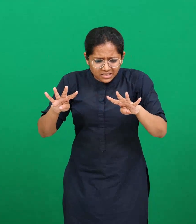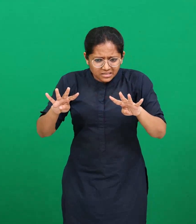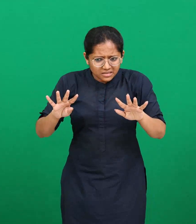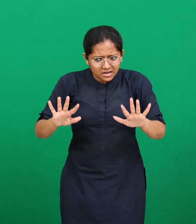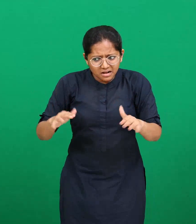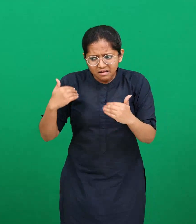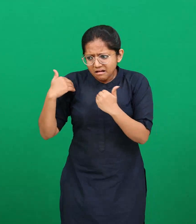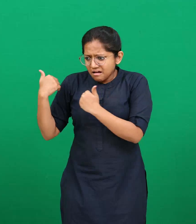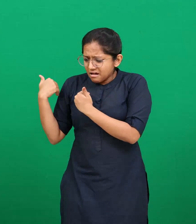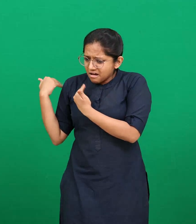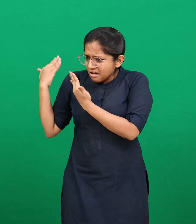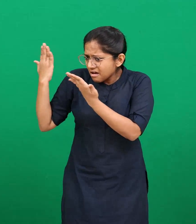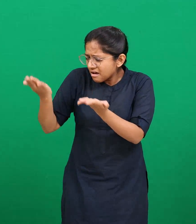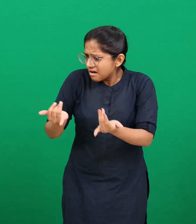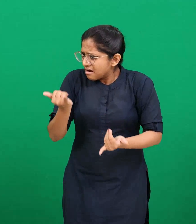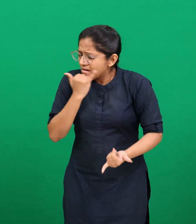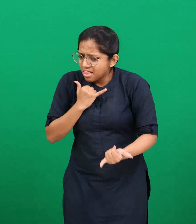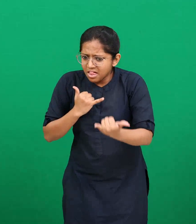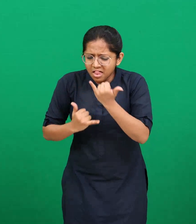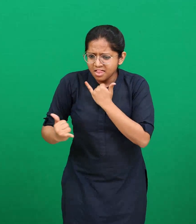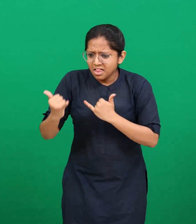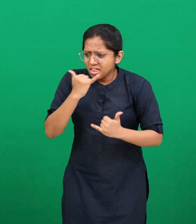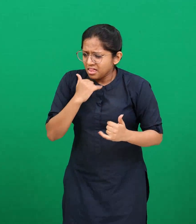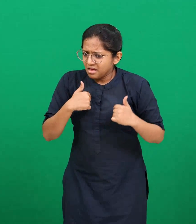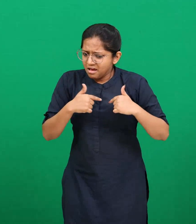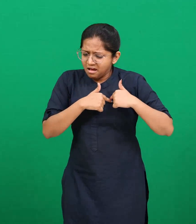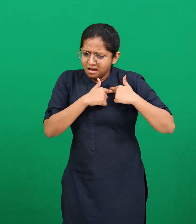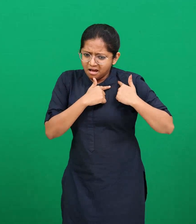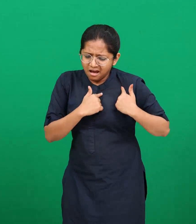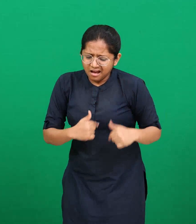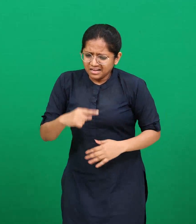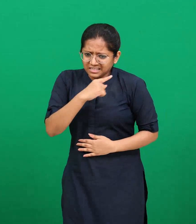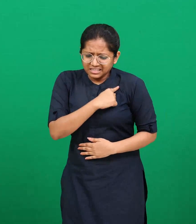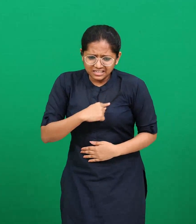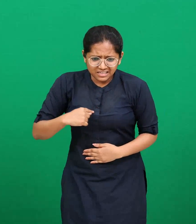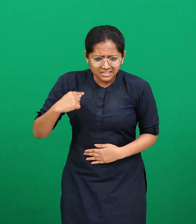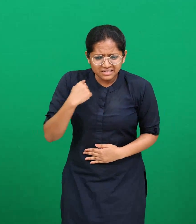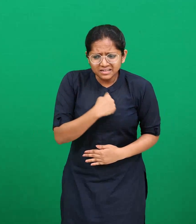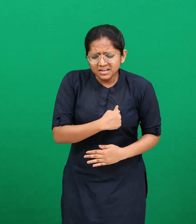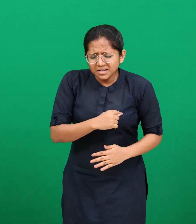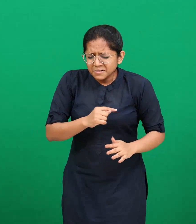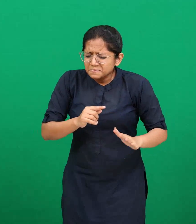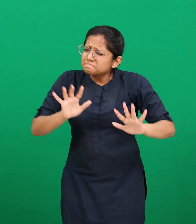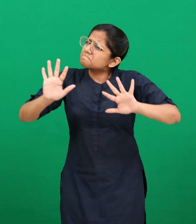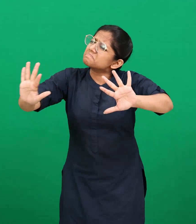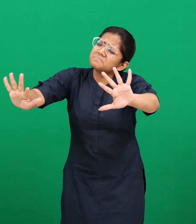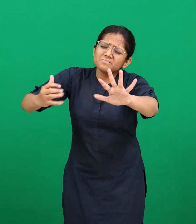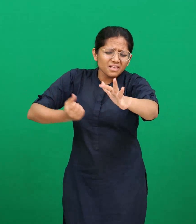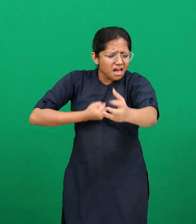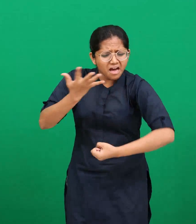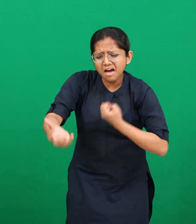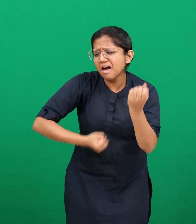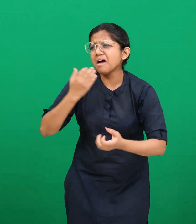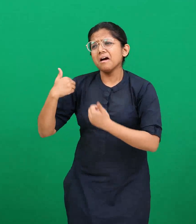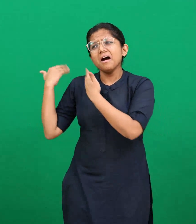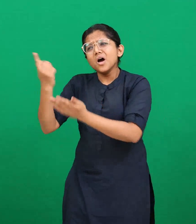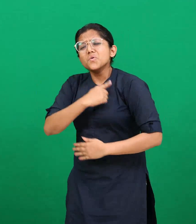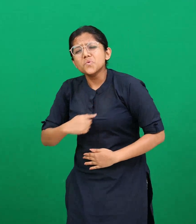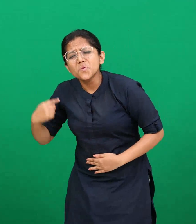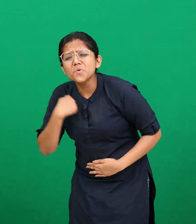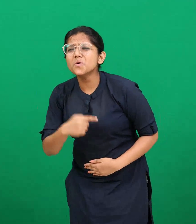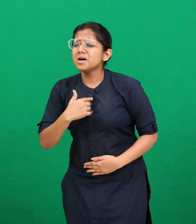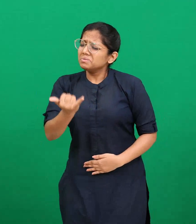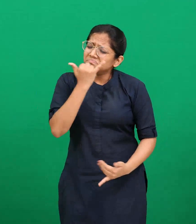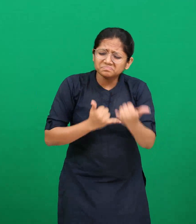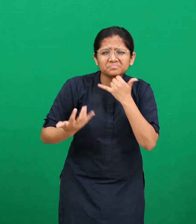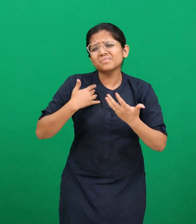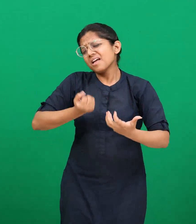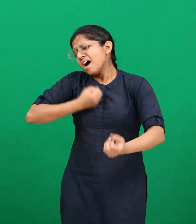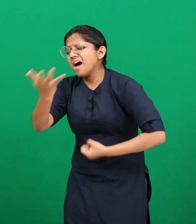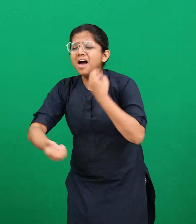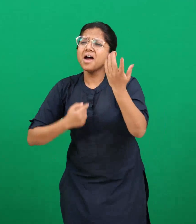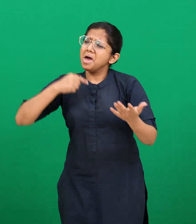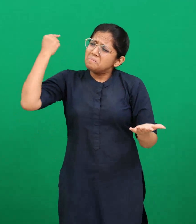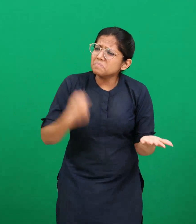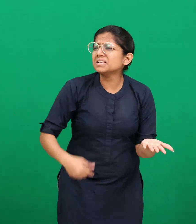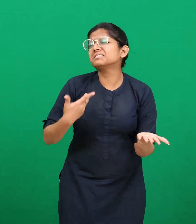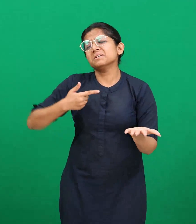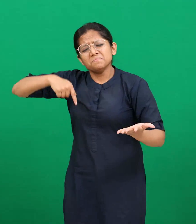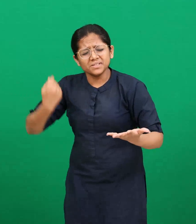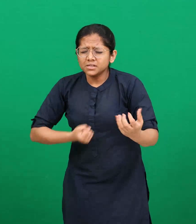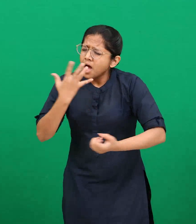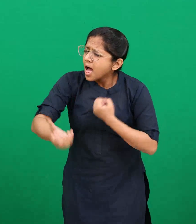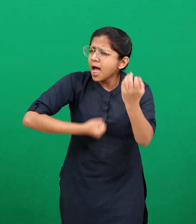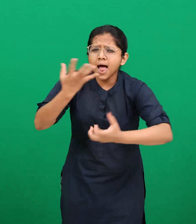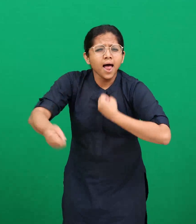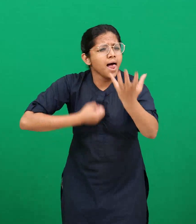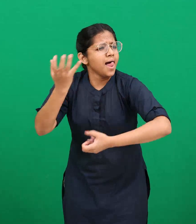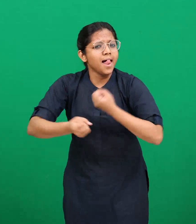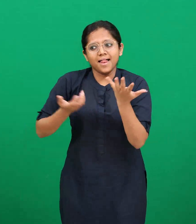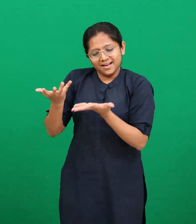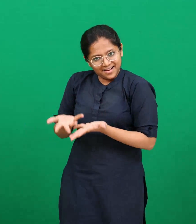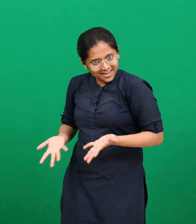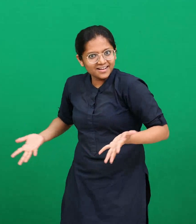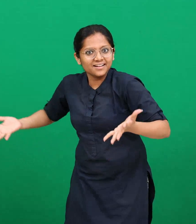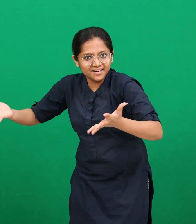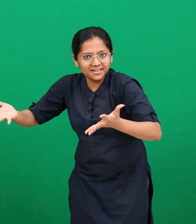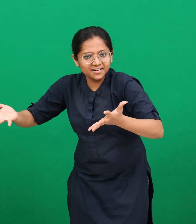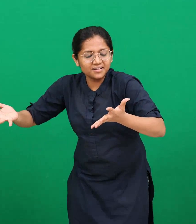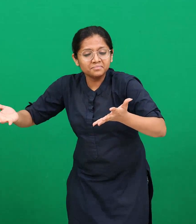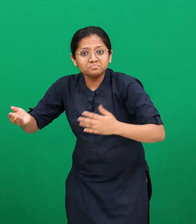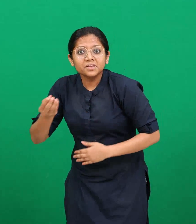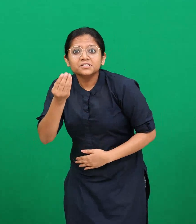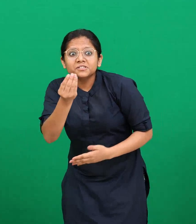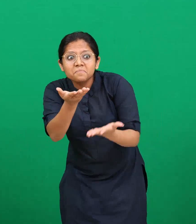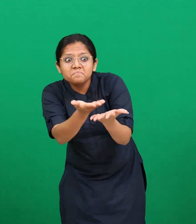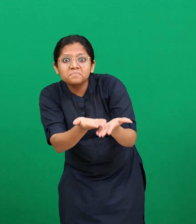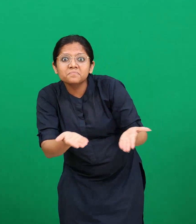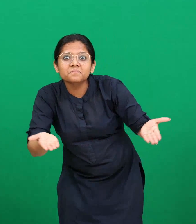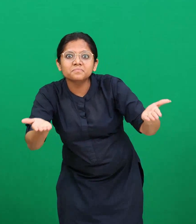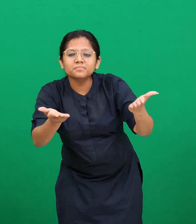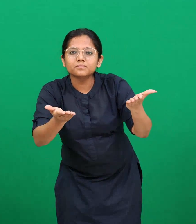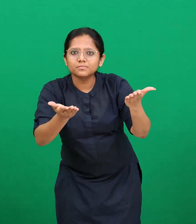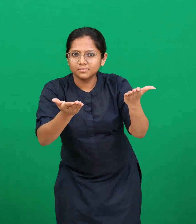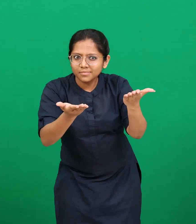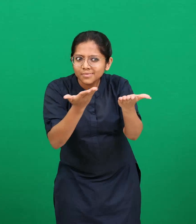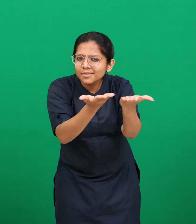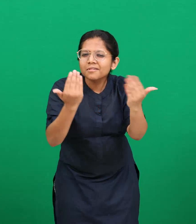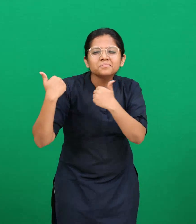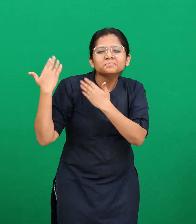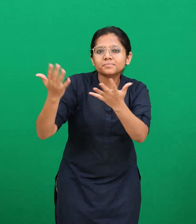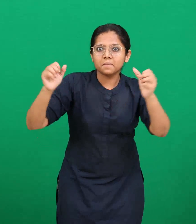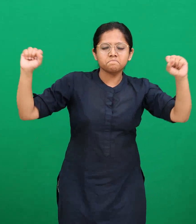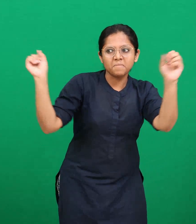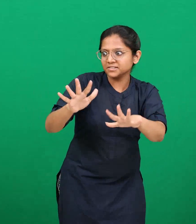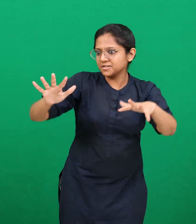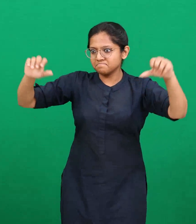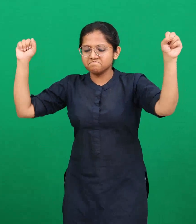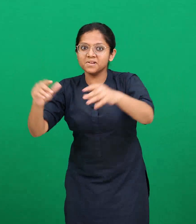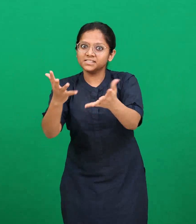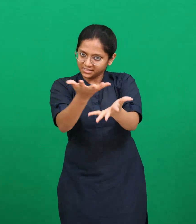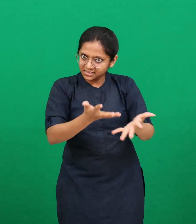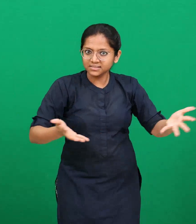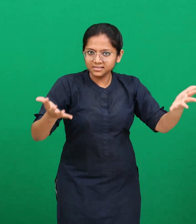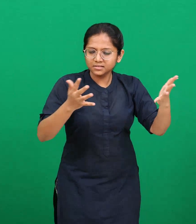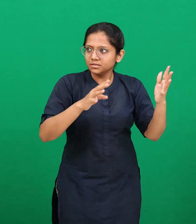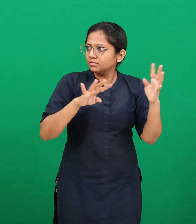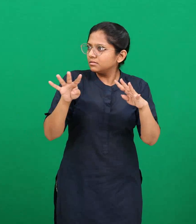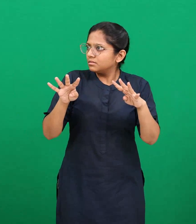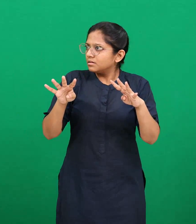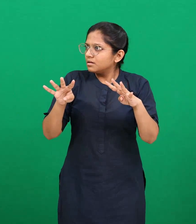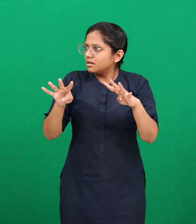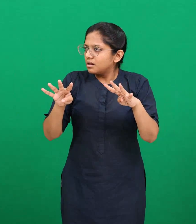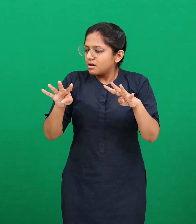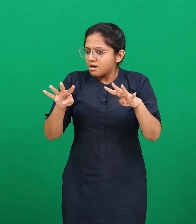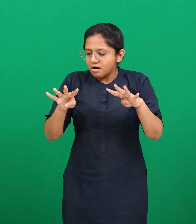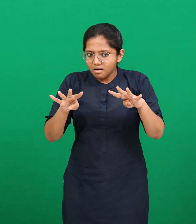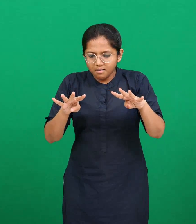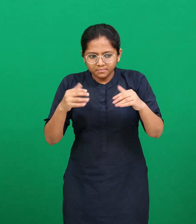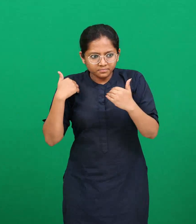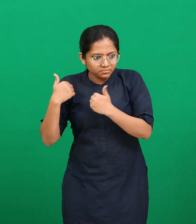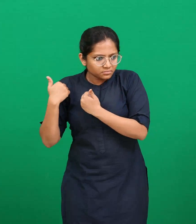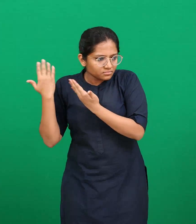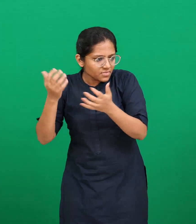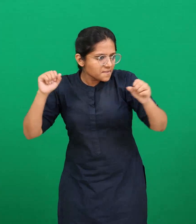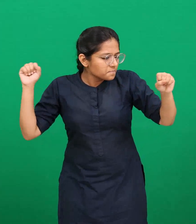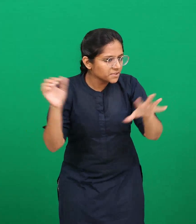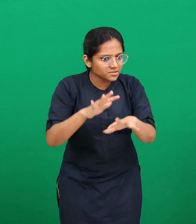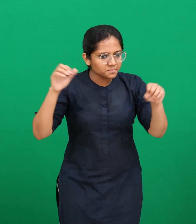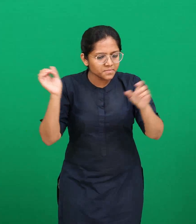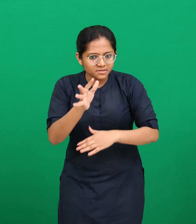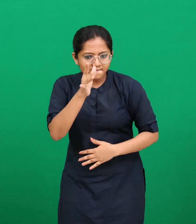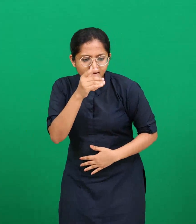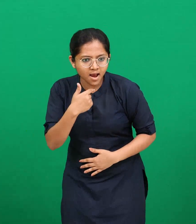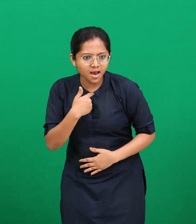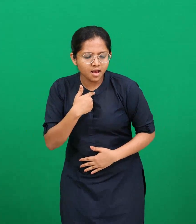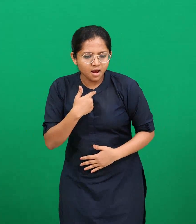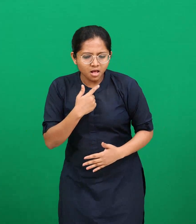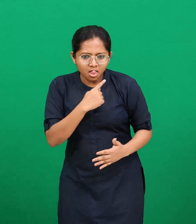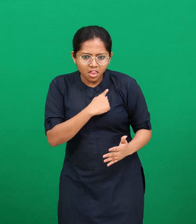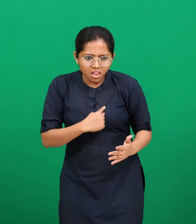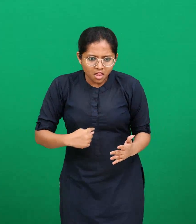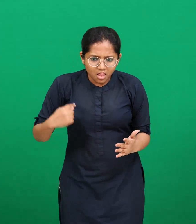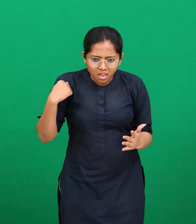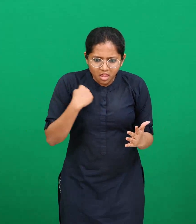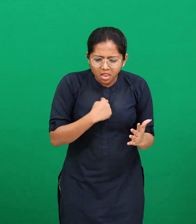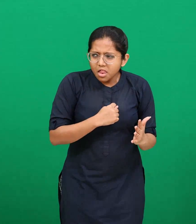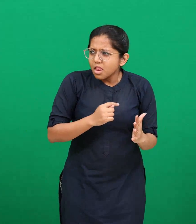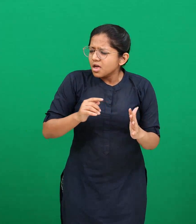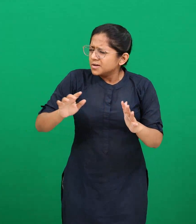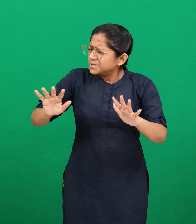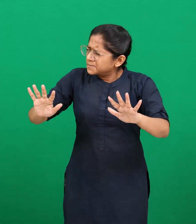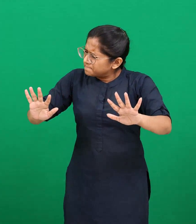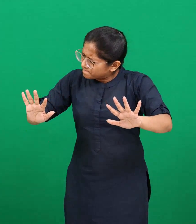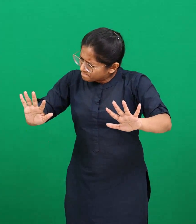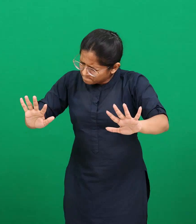Many who had believed now came forward, confessing and disclosing their deeds.